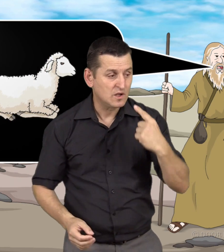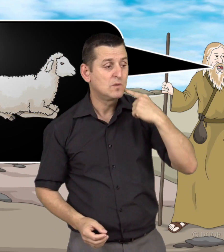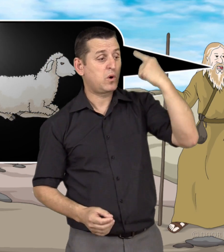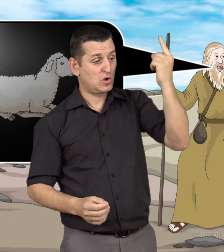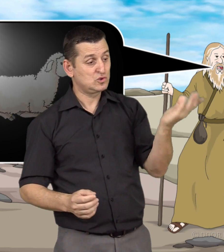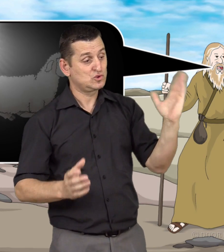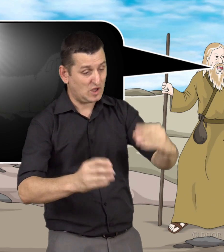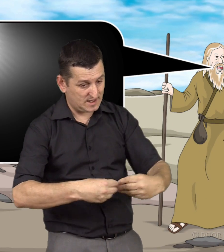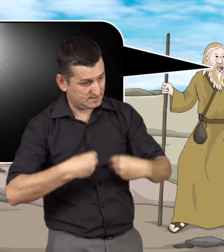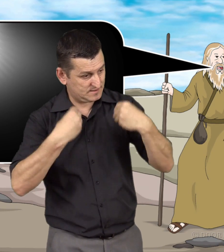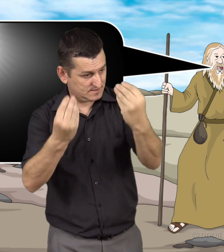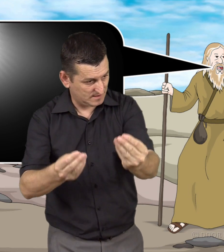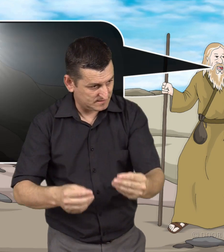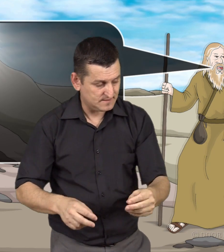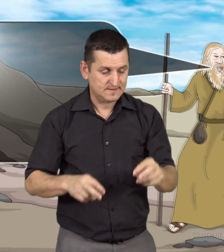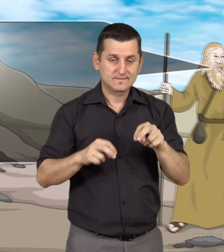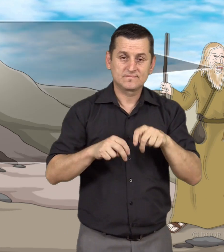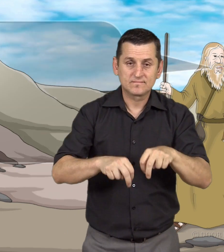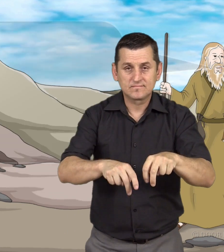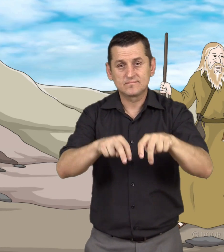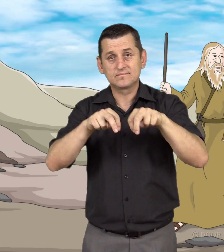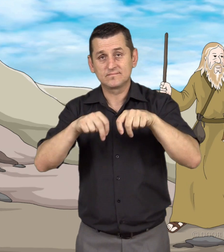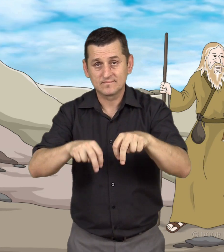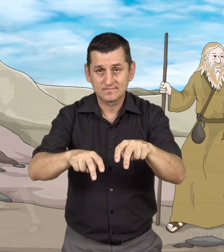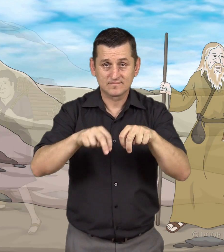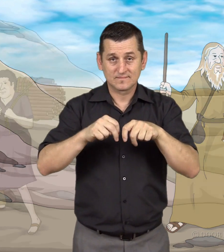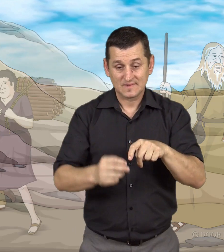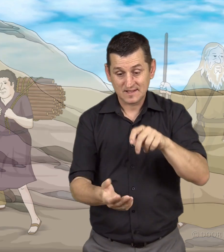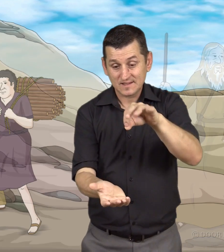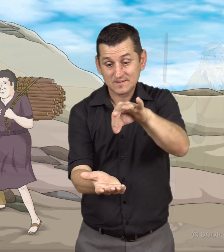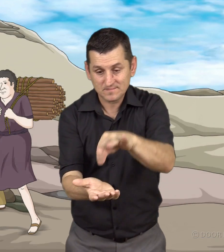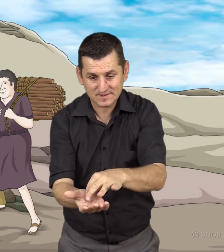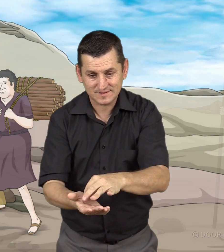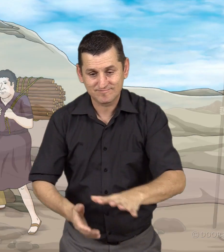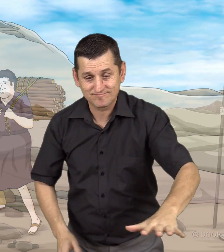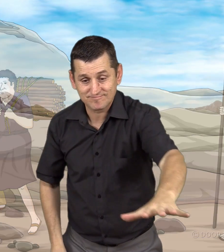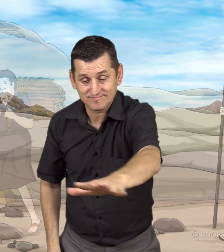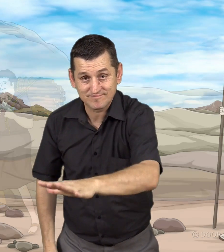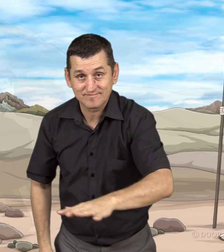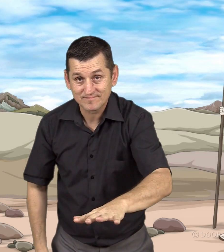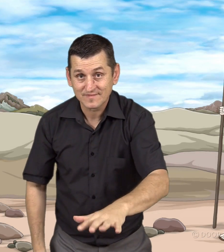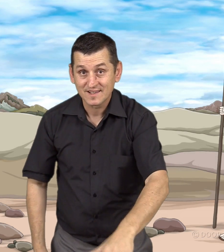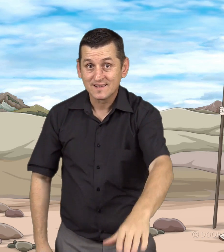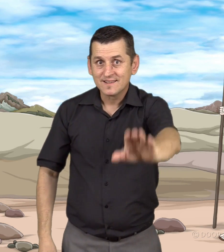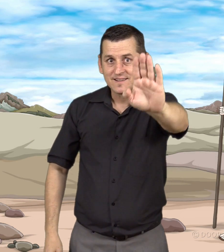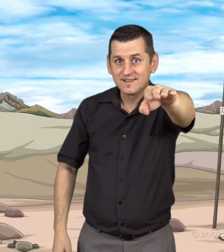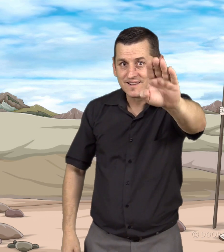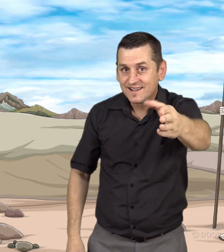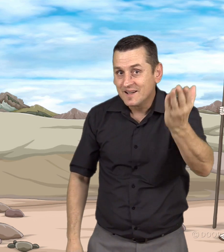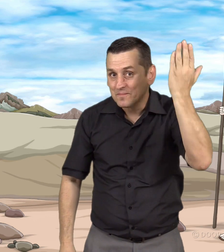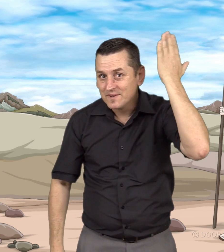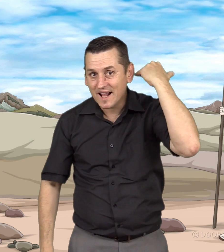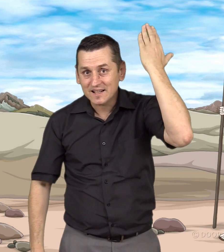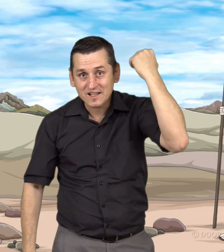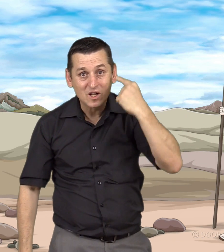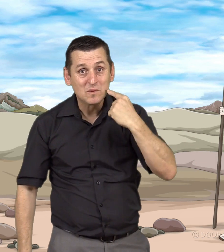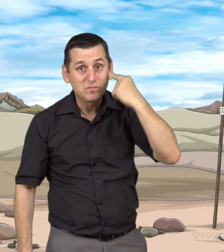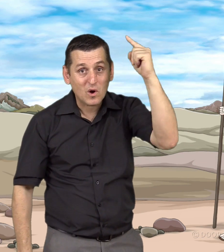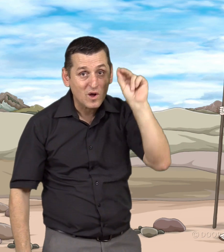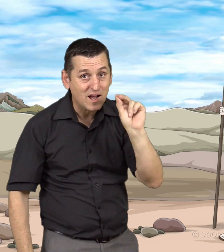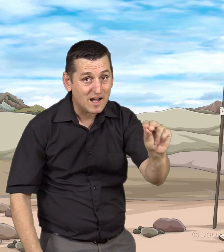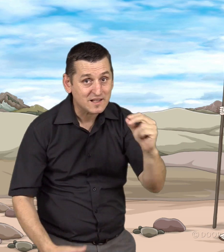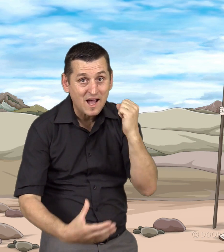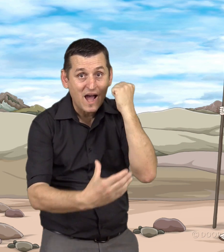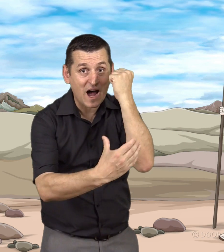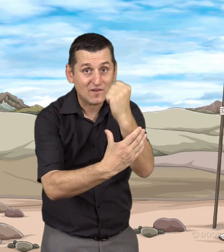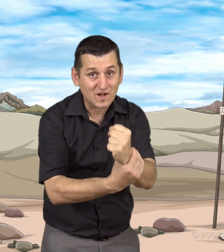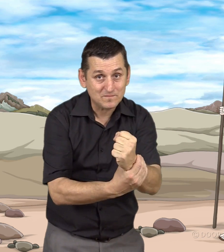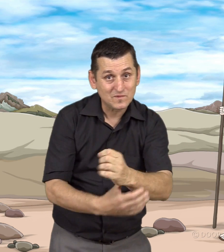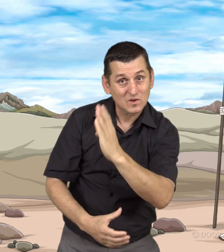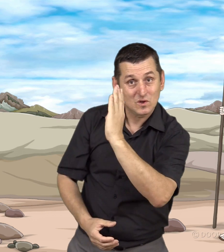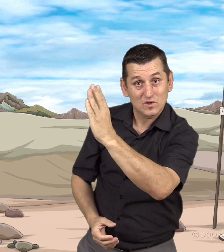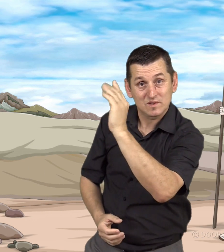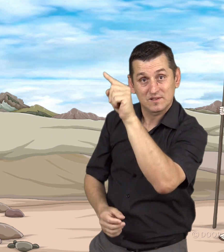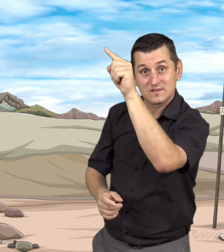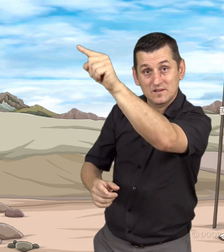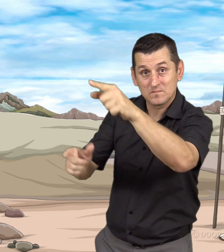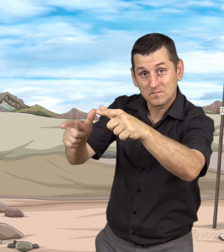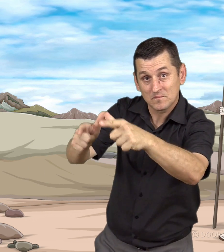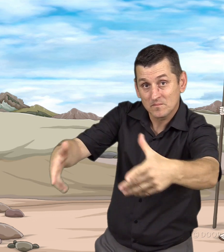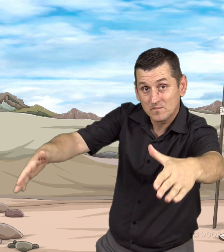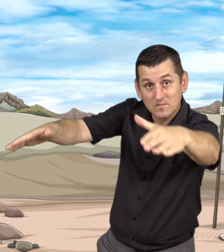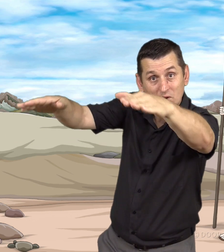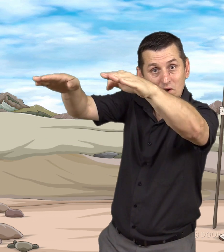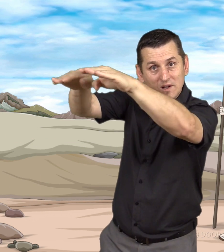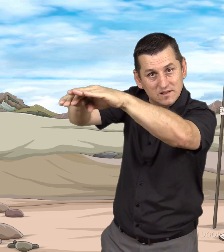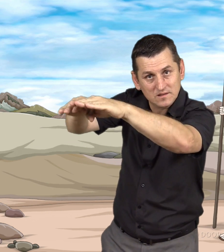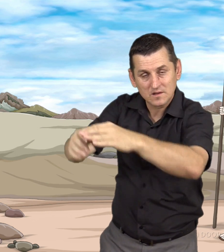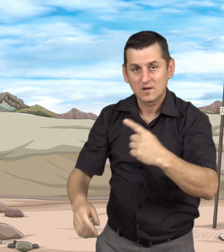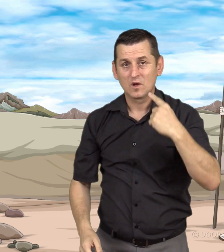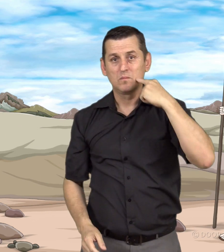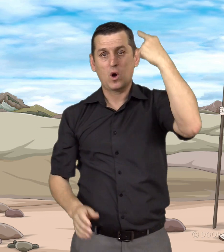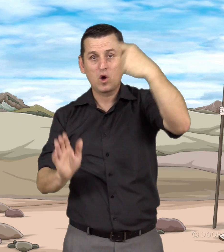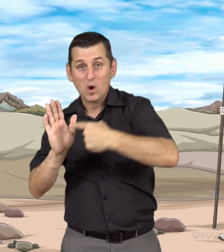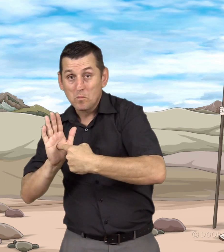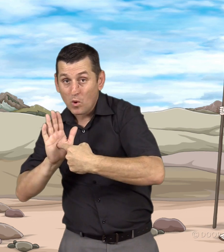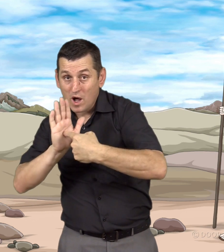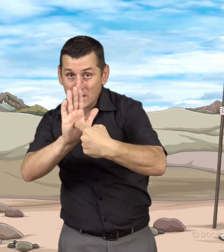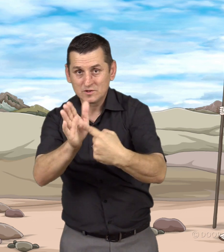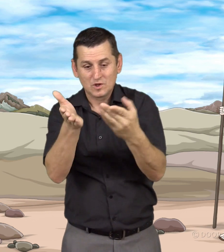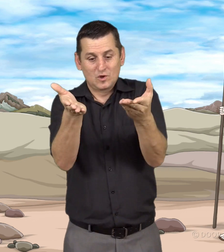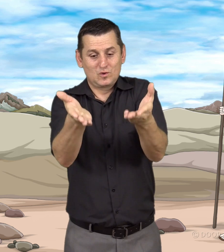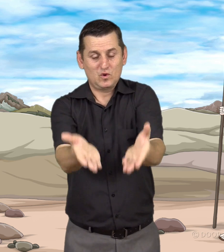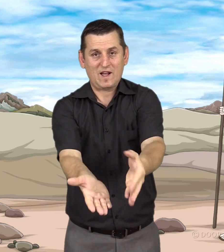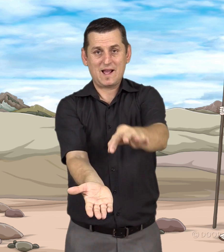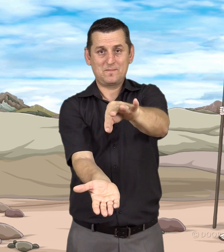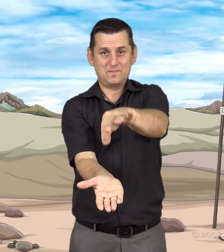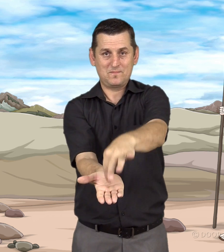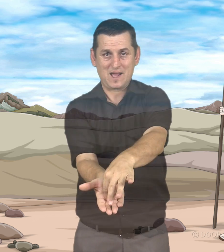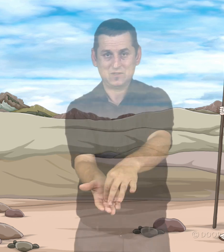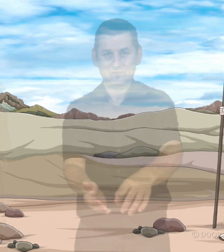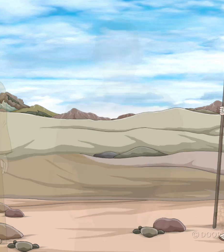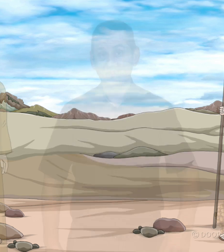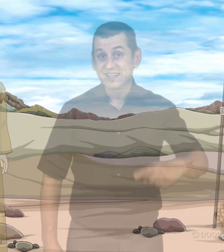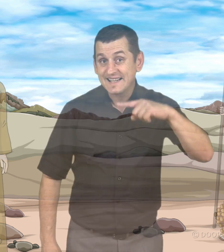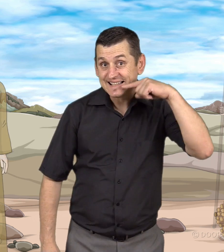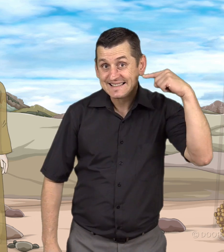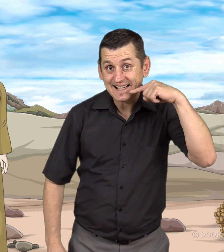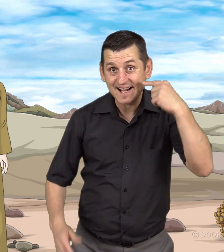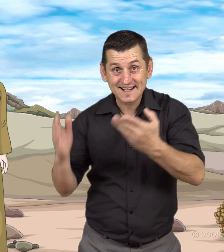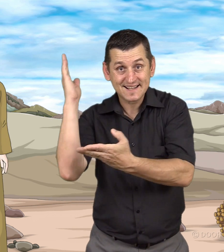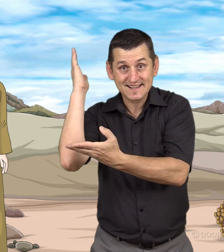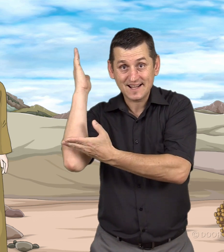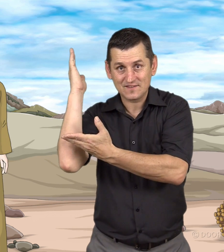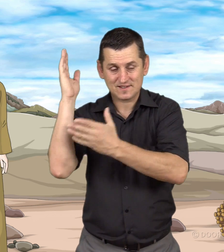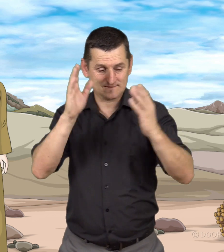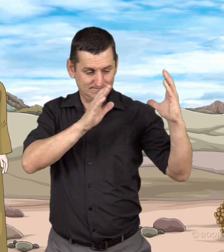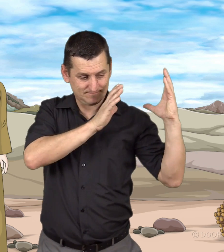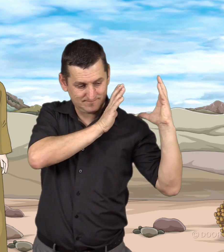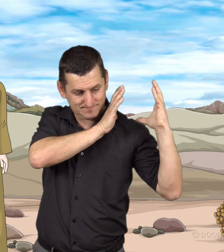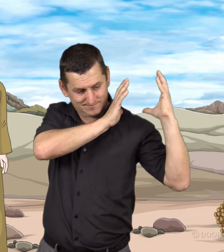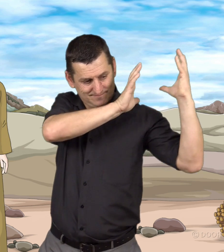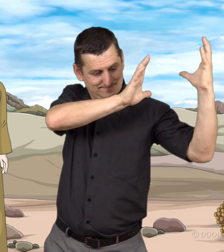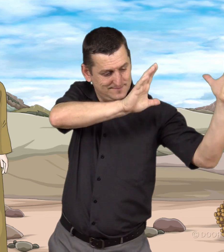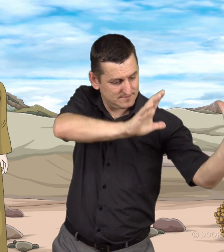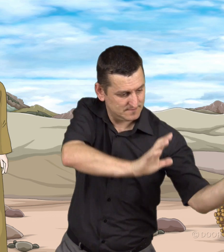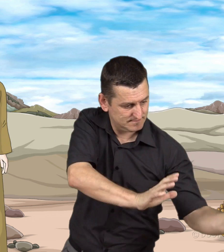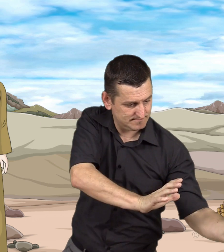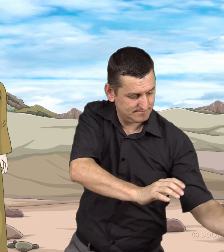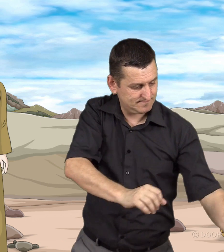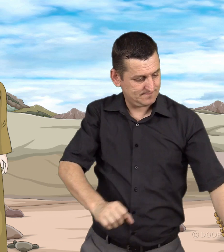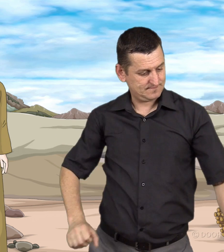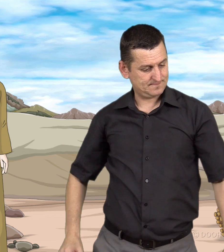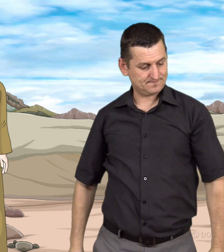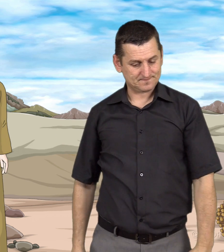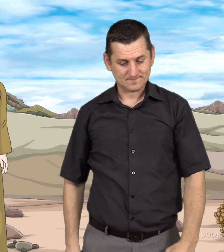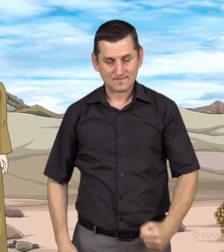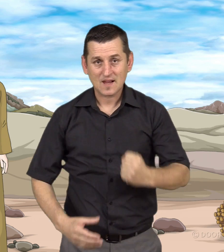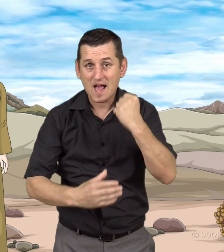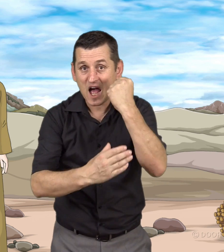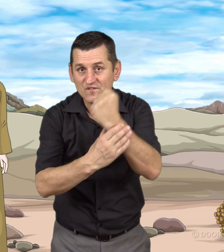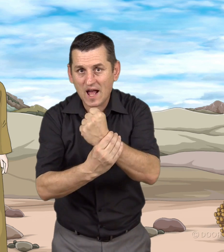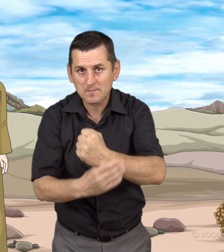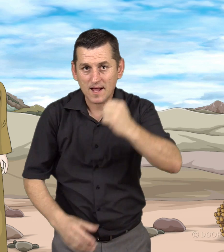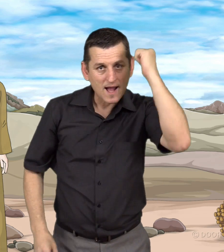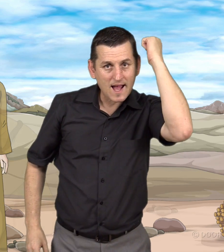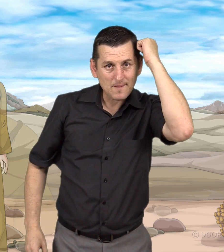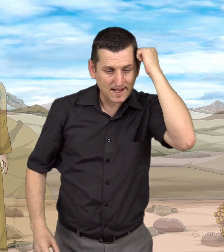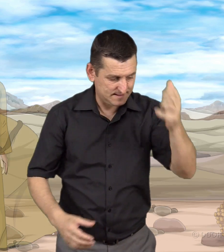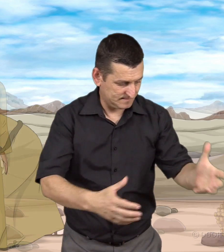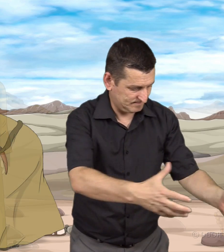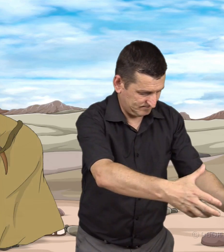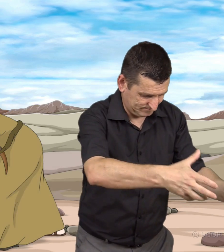Abraham answered, “God Himself will provide the lamb for the burnt offering, my son.” And the two walked on together.